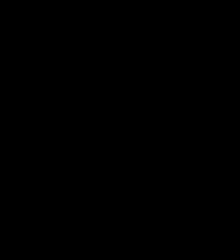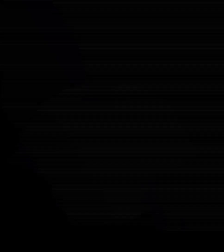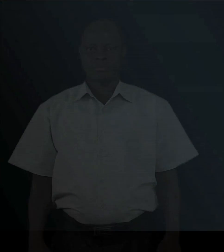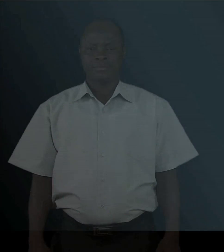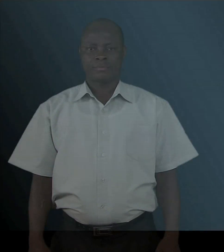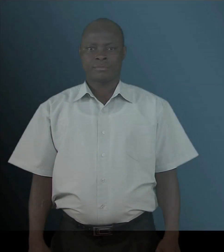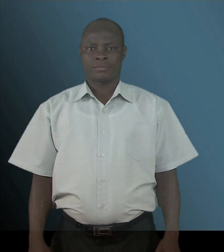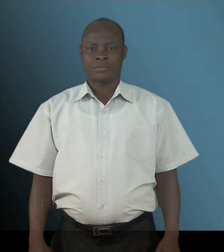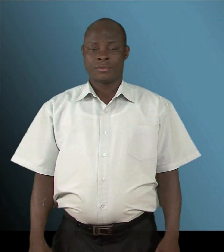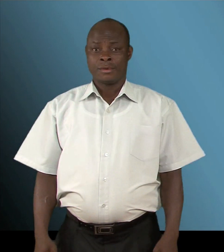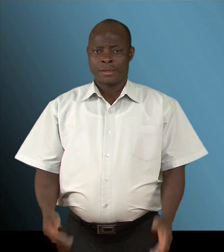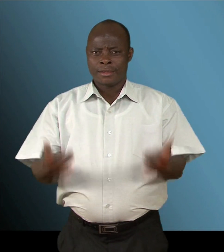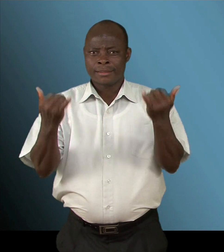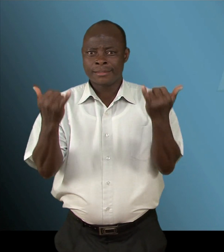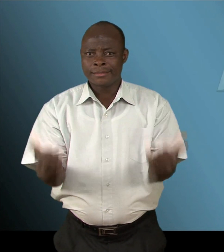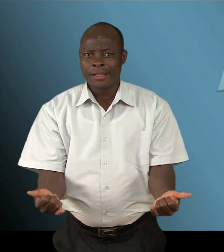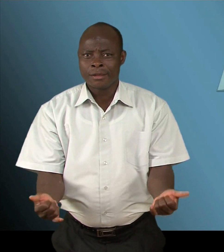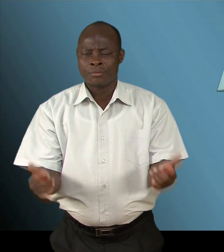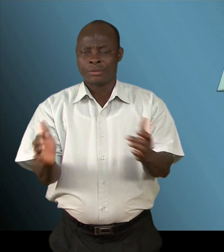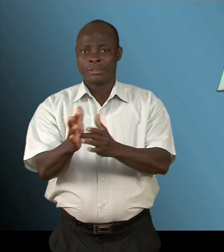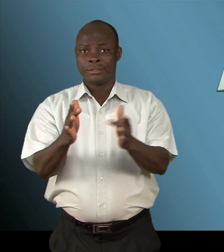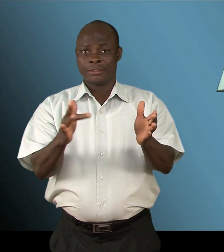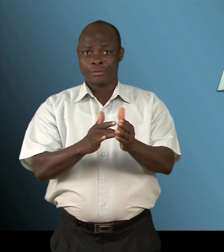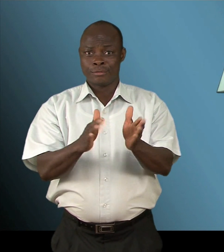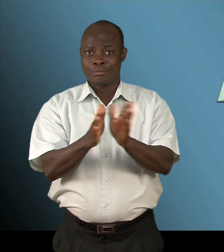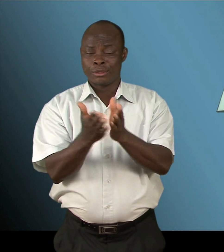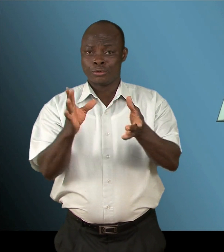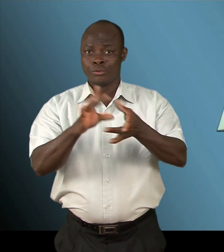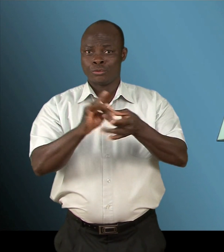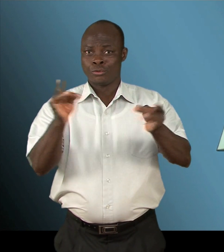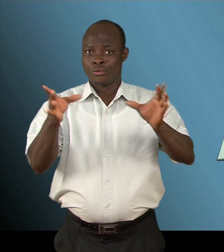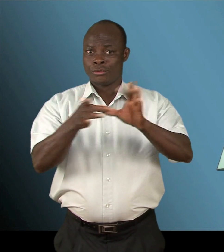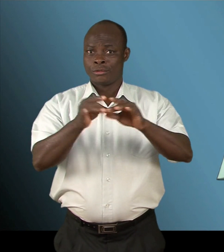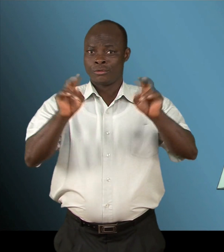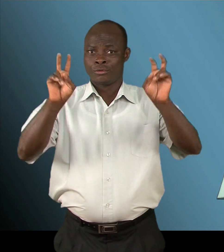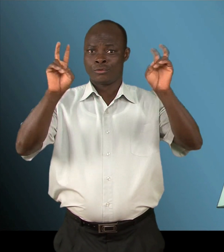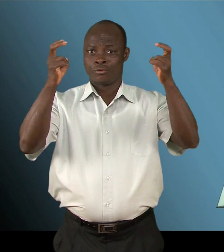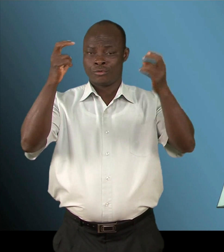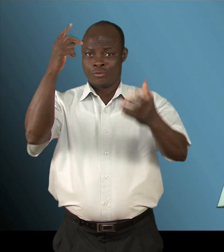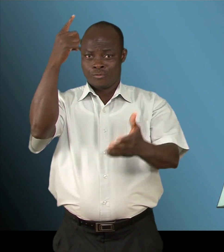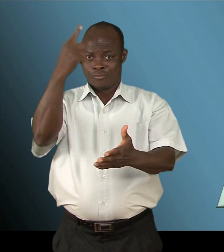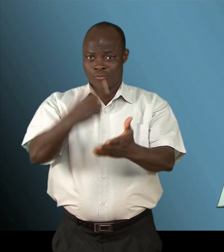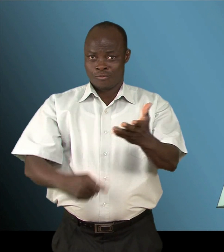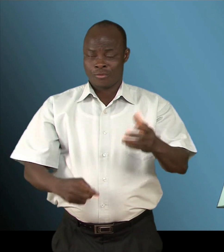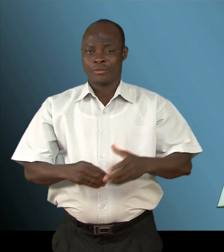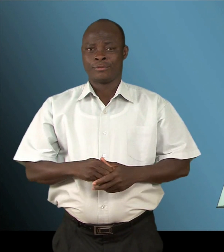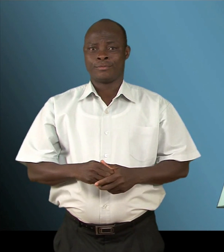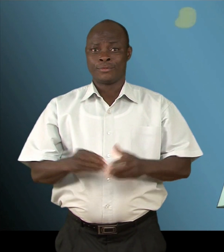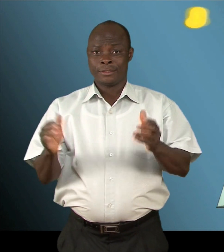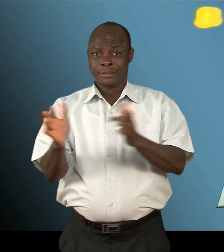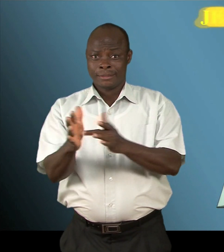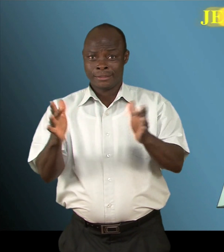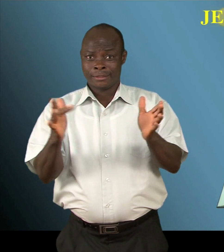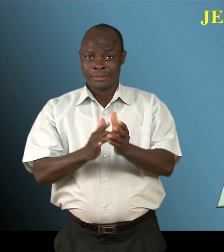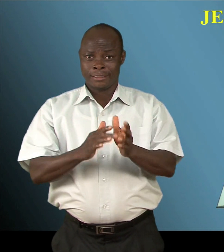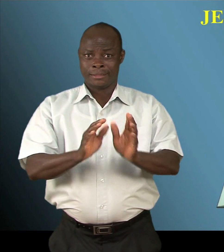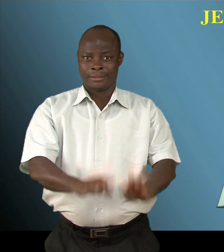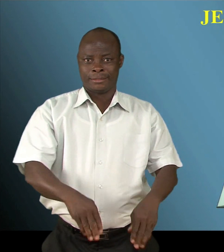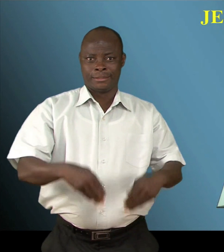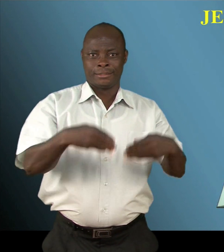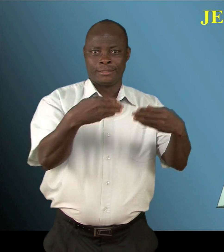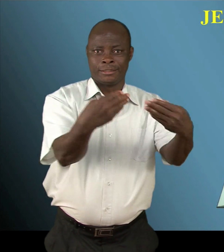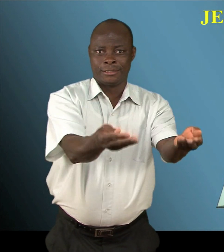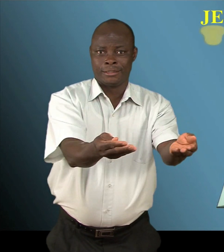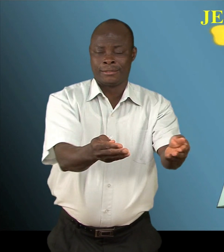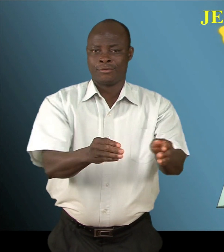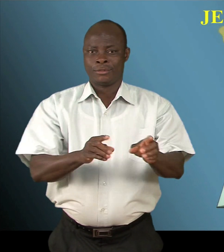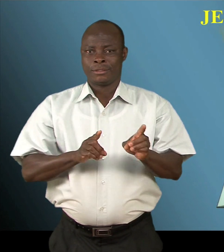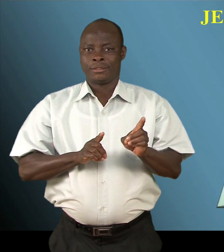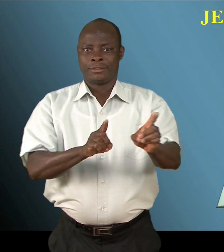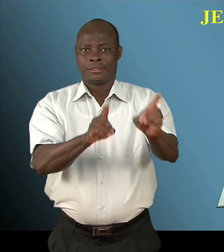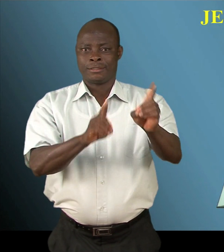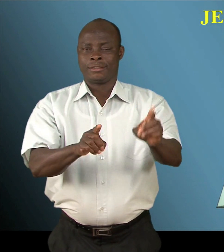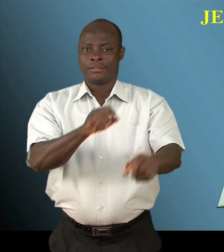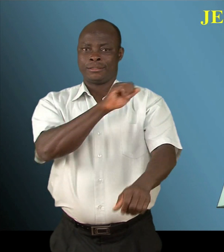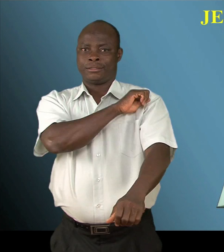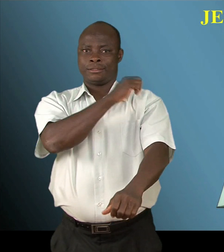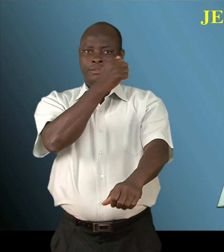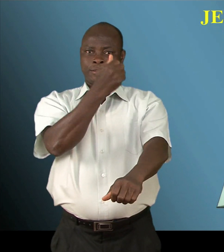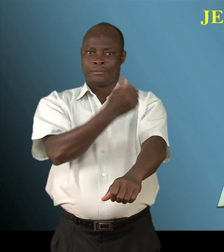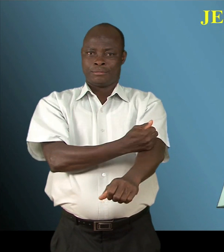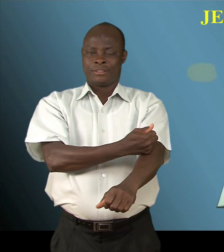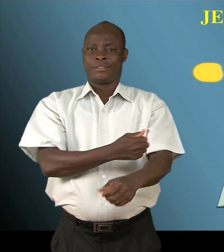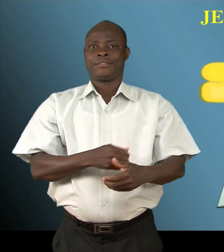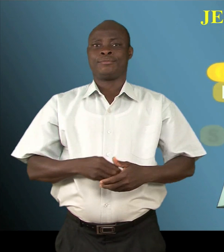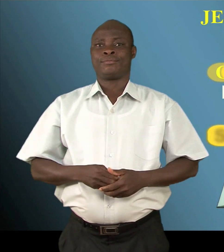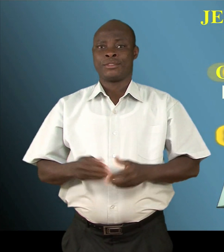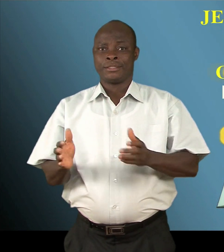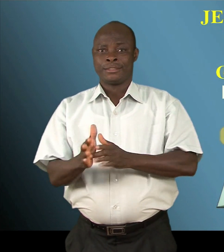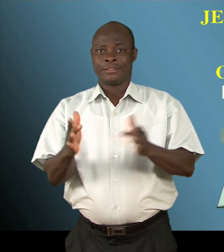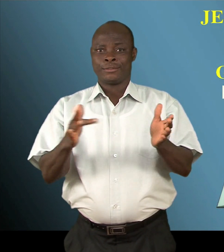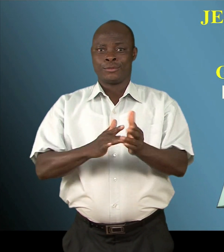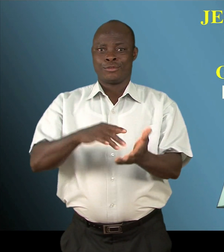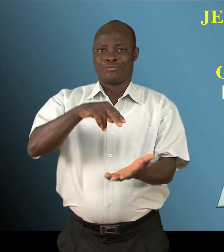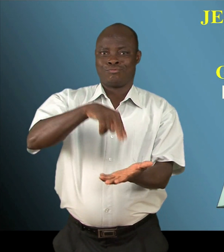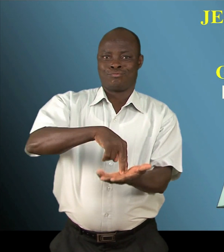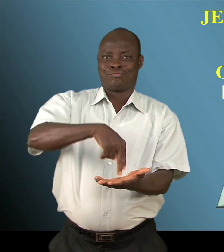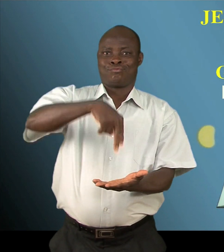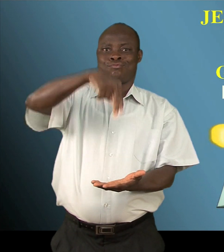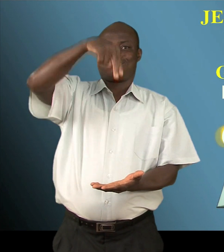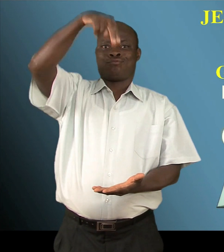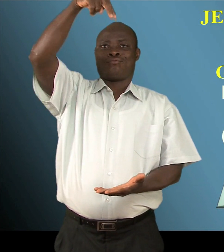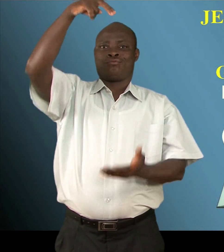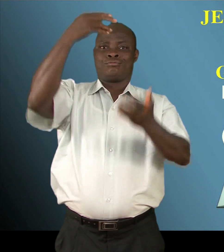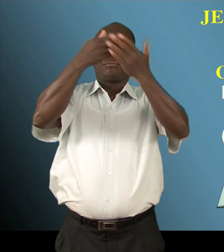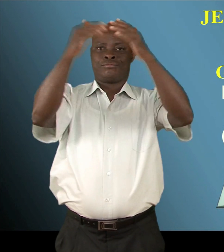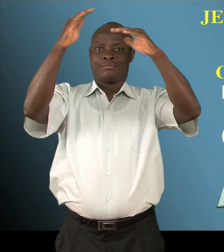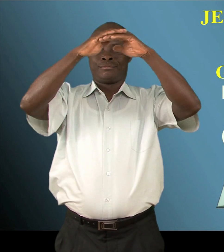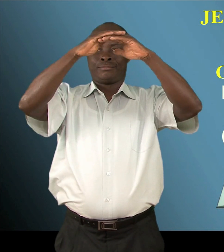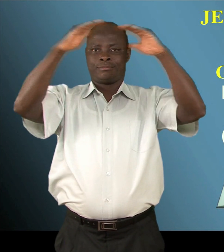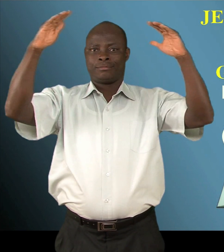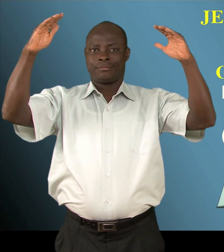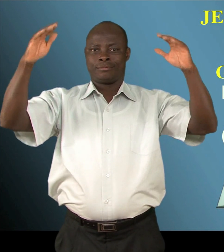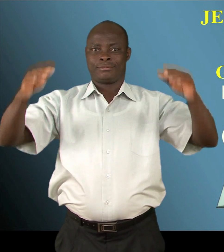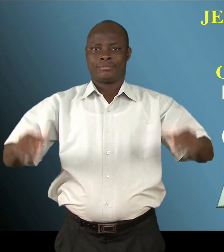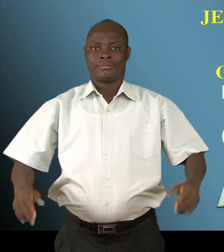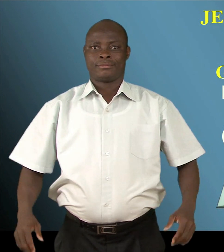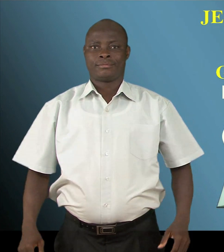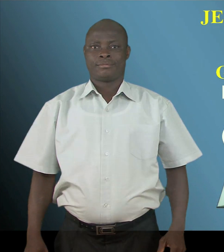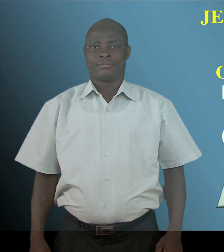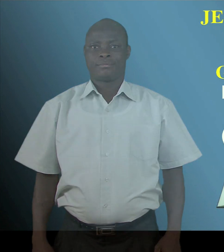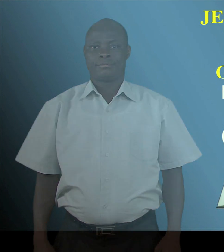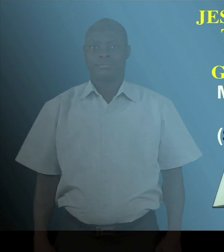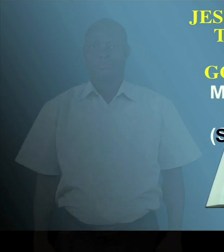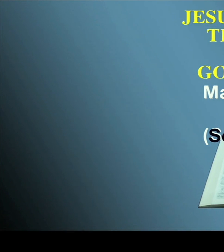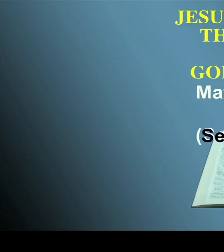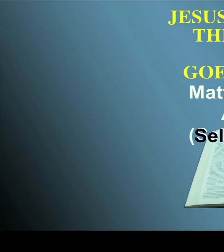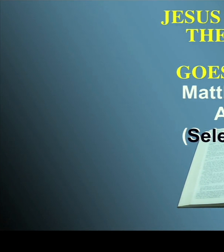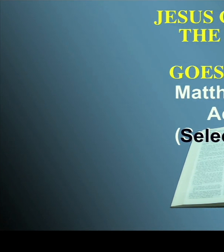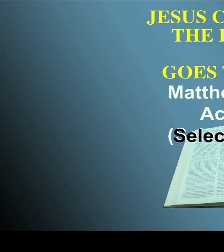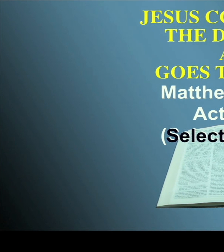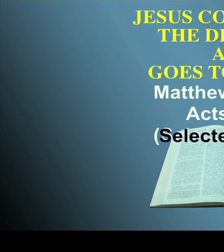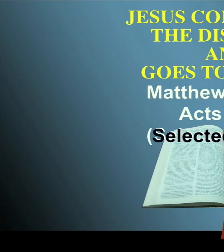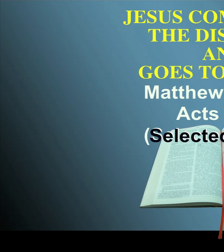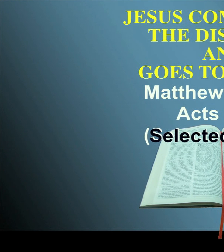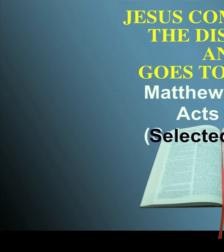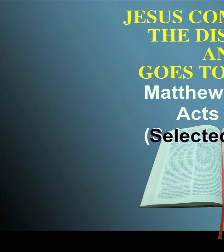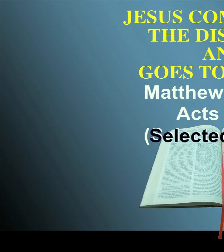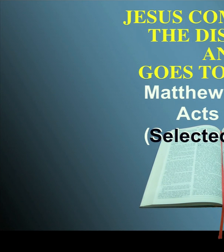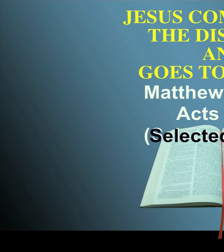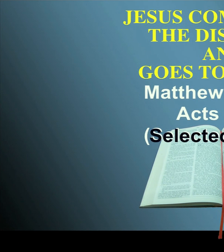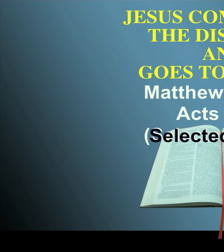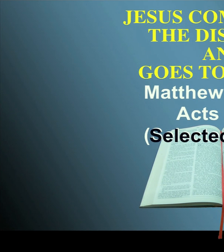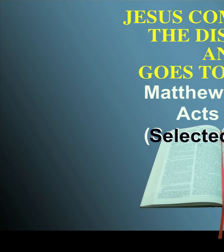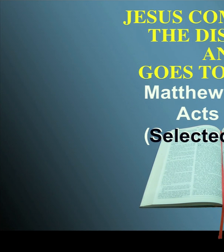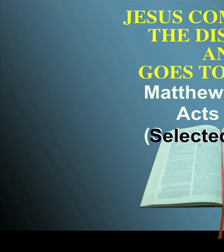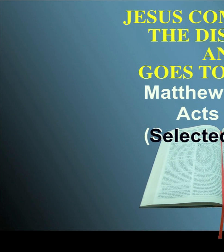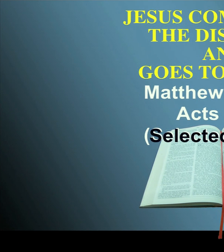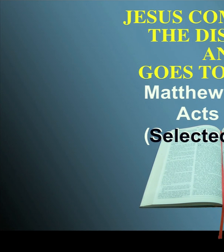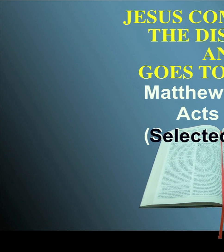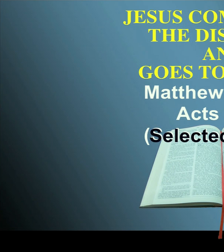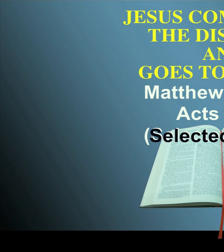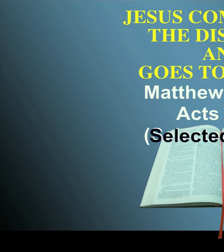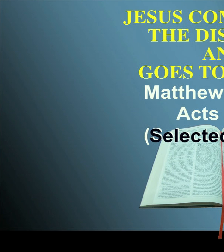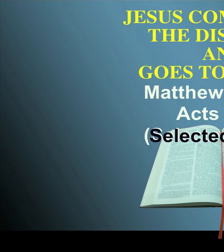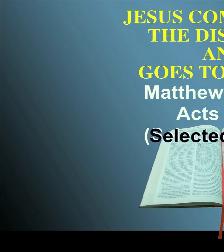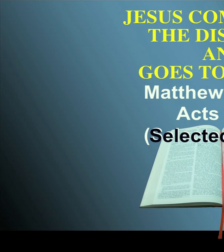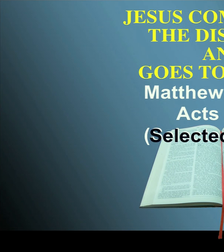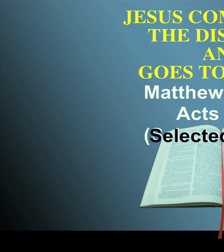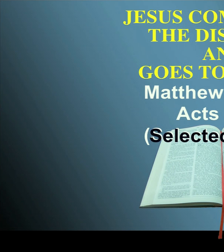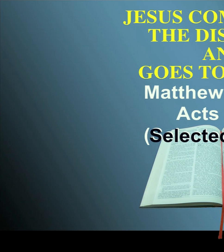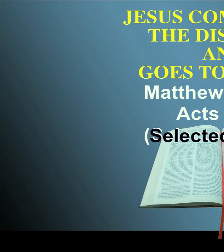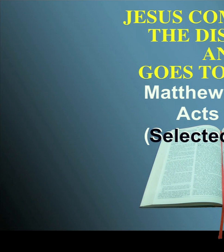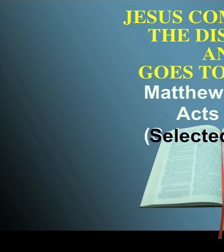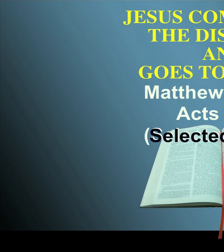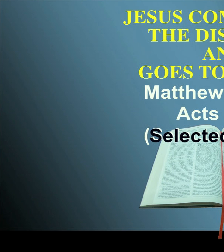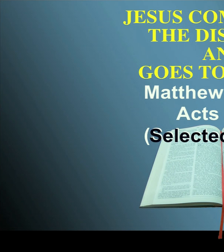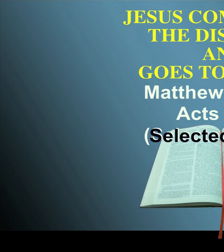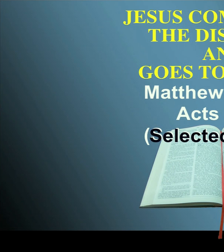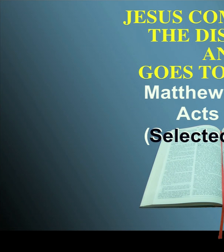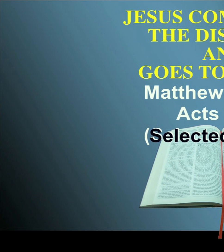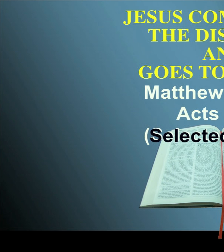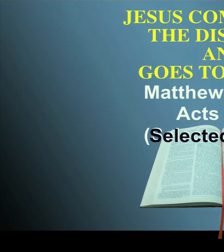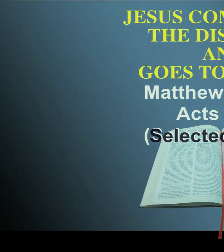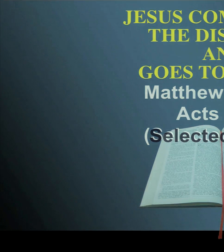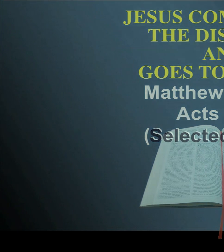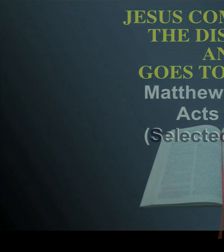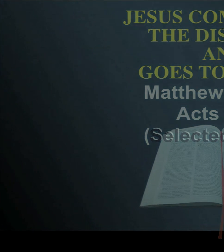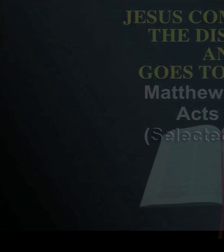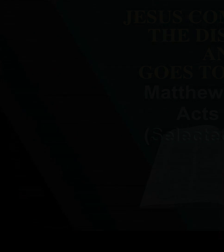Jesus commissions the disciples and goes to heaven